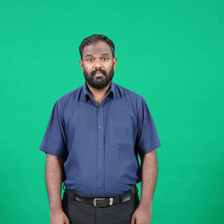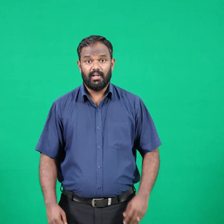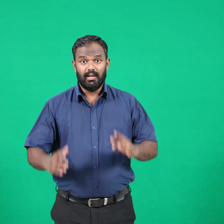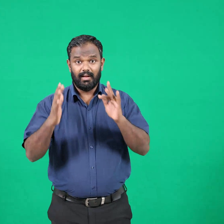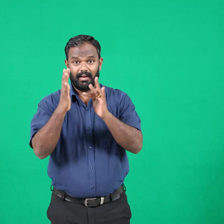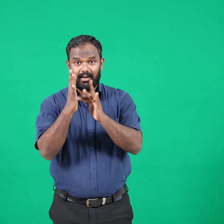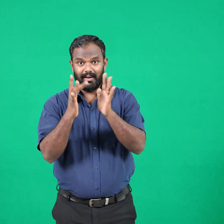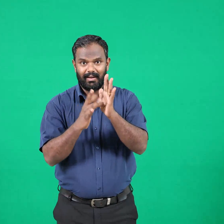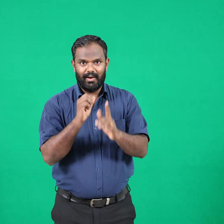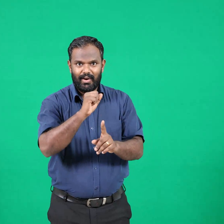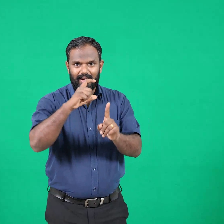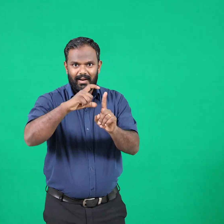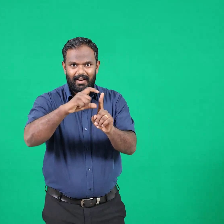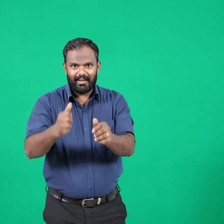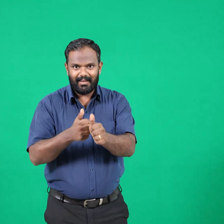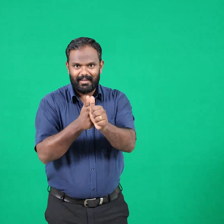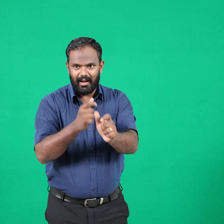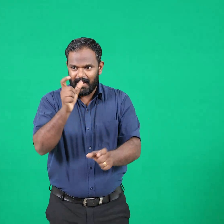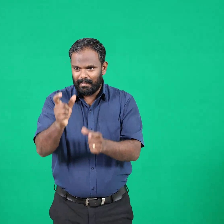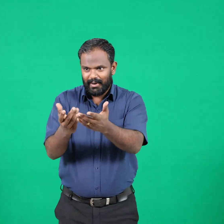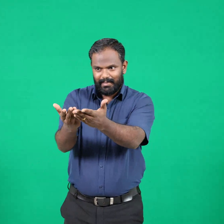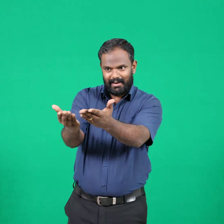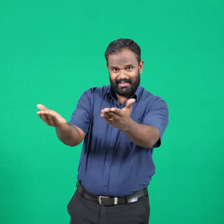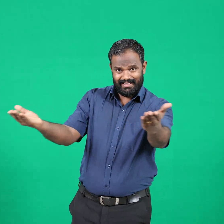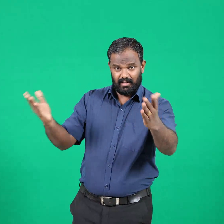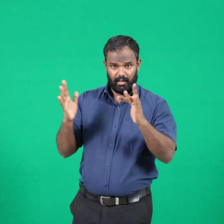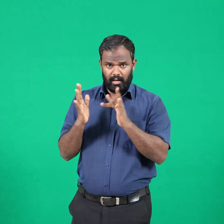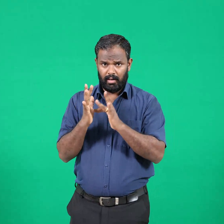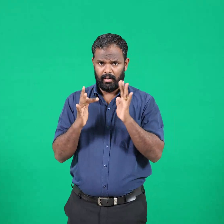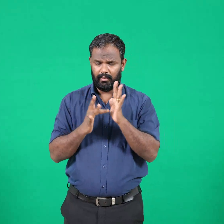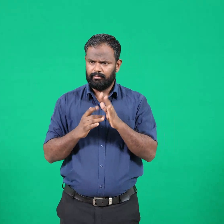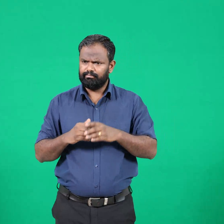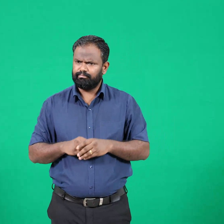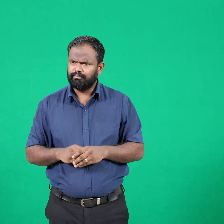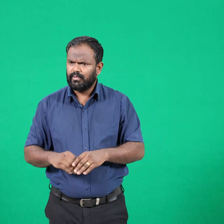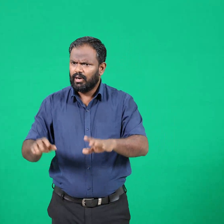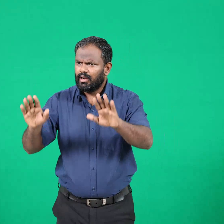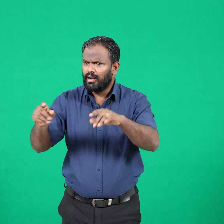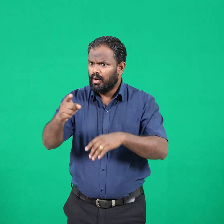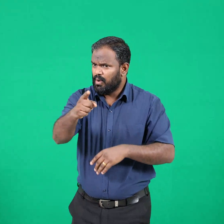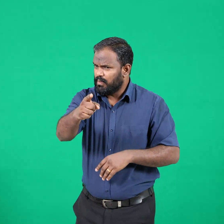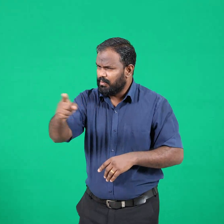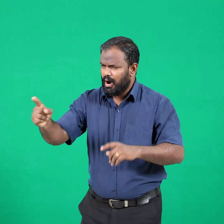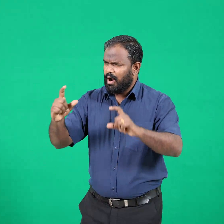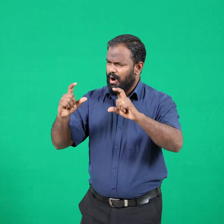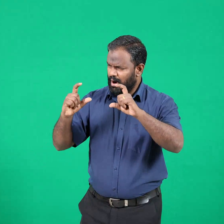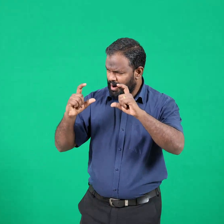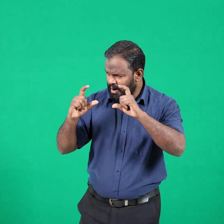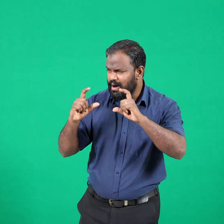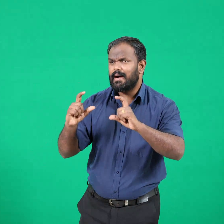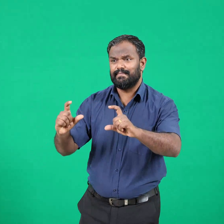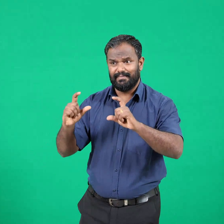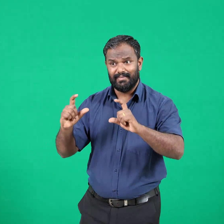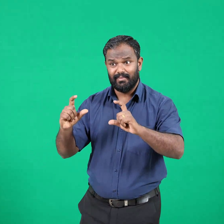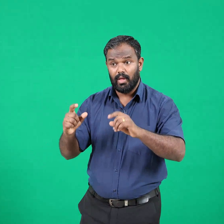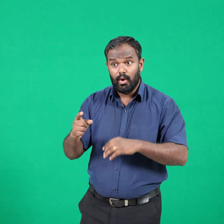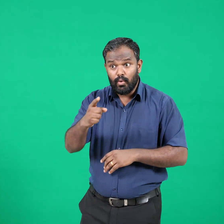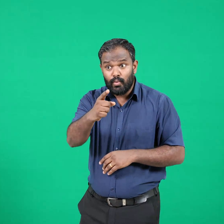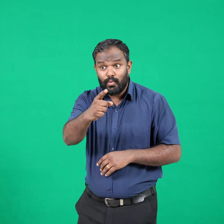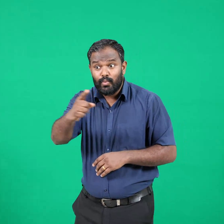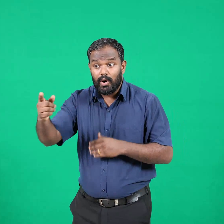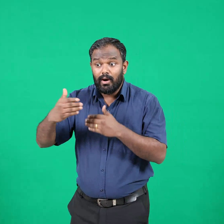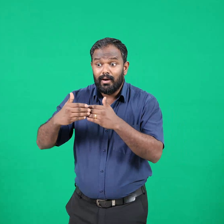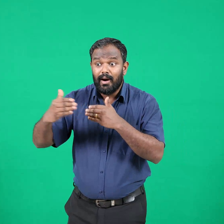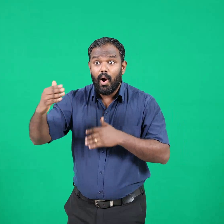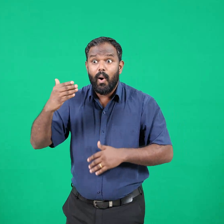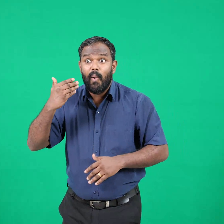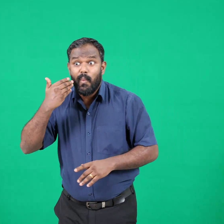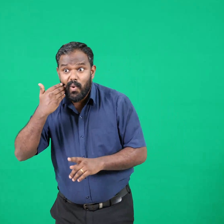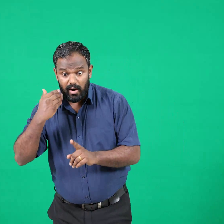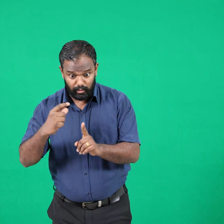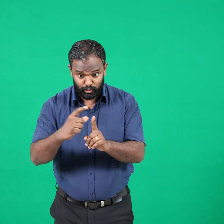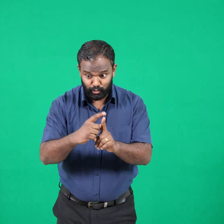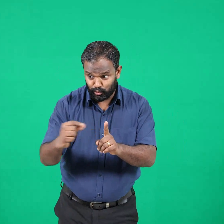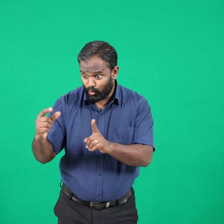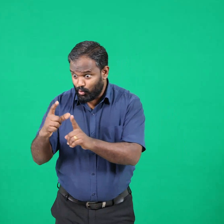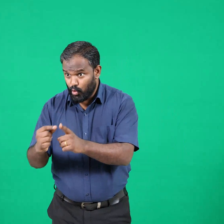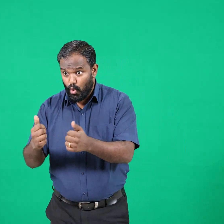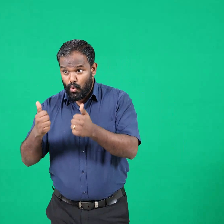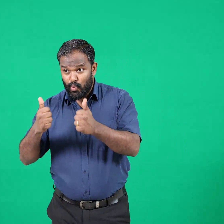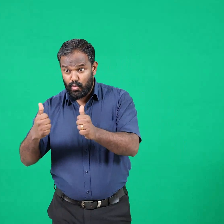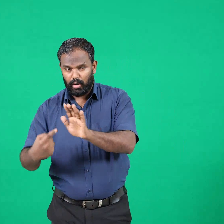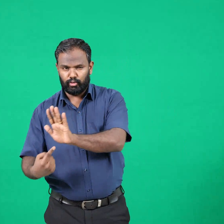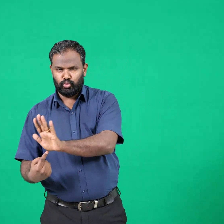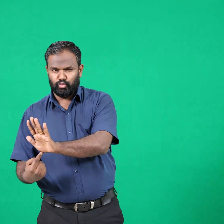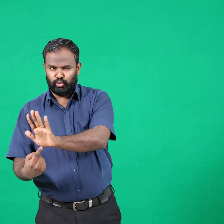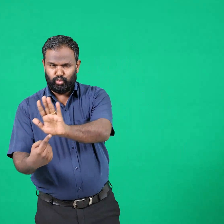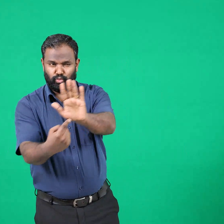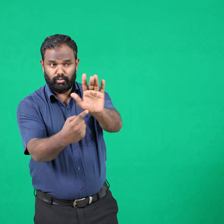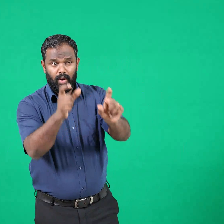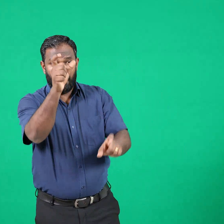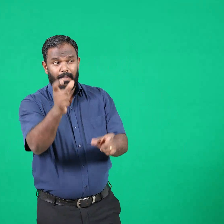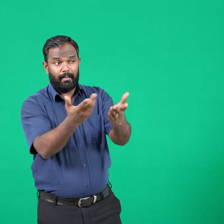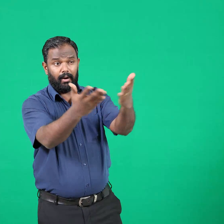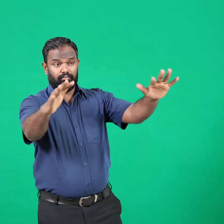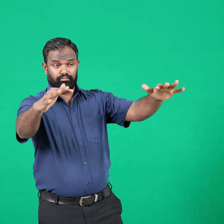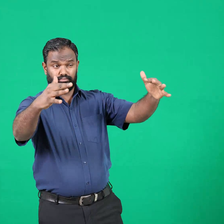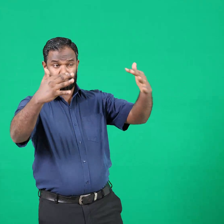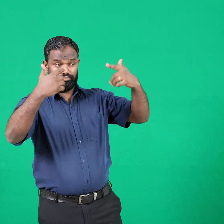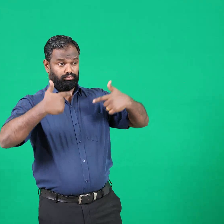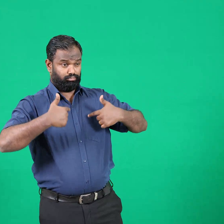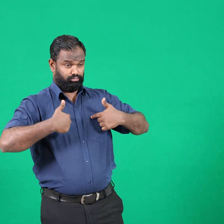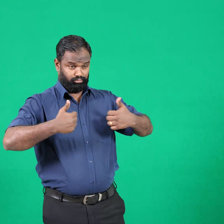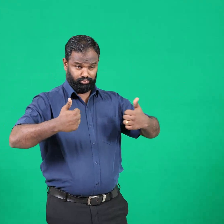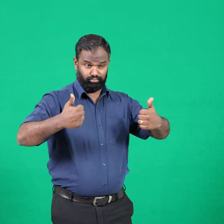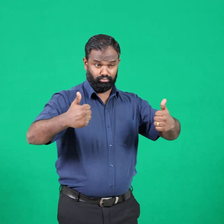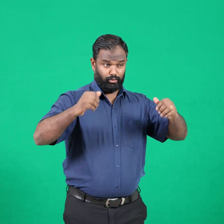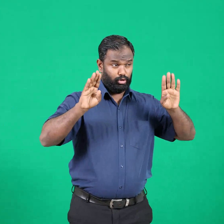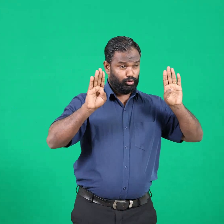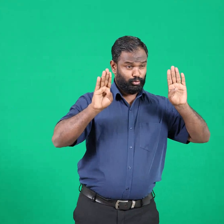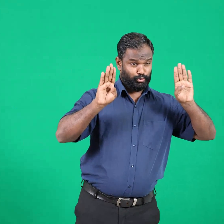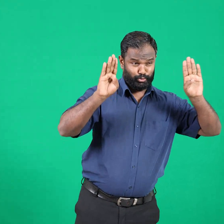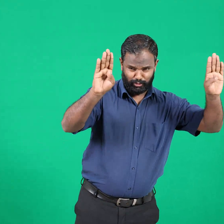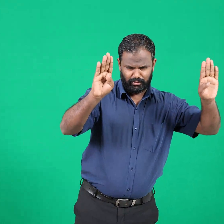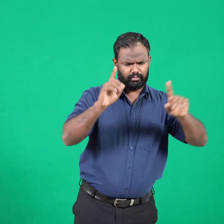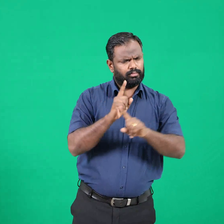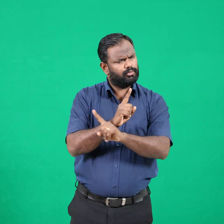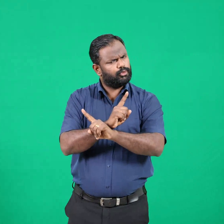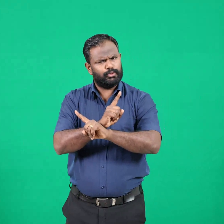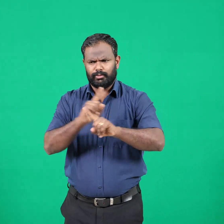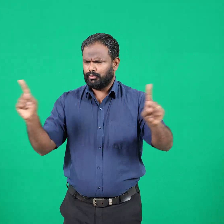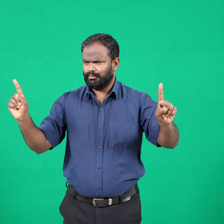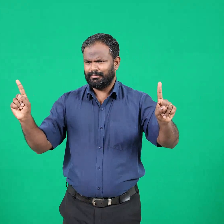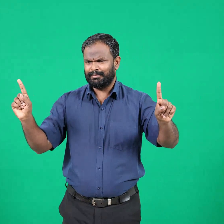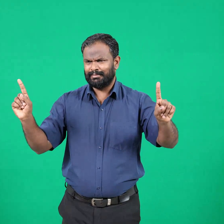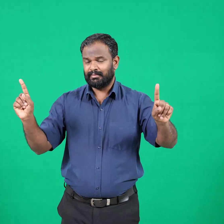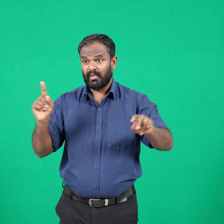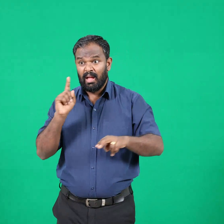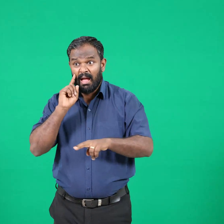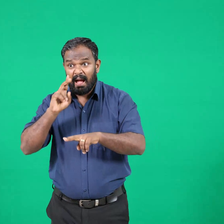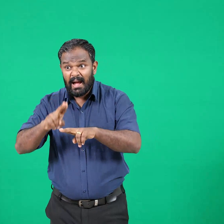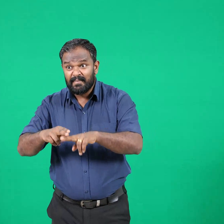"Be careful not to perform your righteous acts before men to be seen by them.